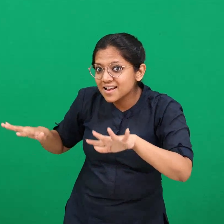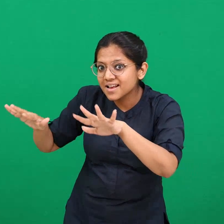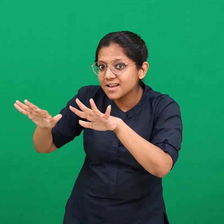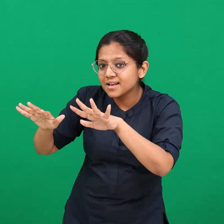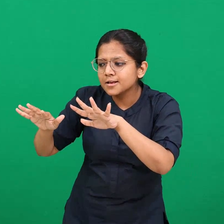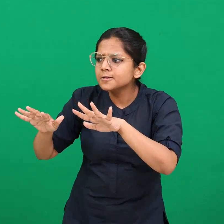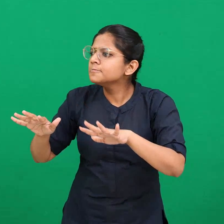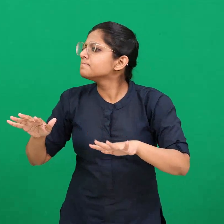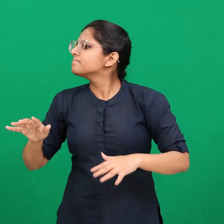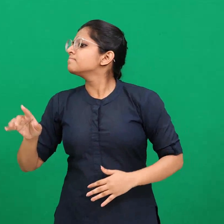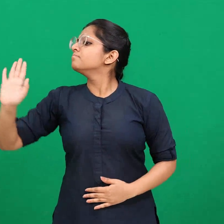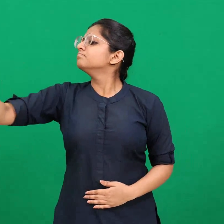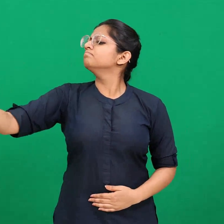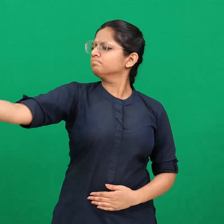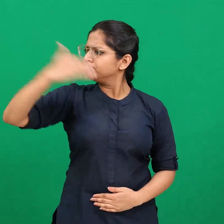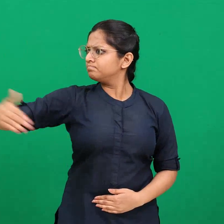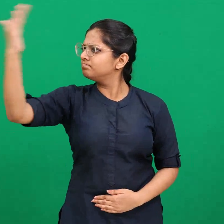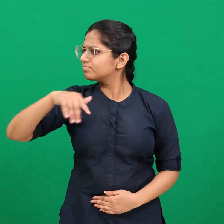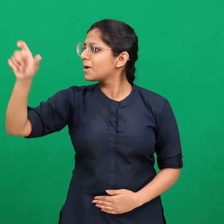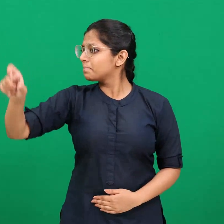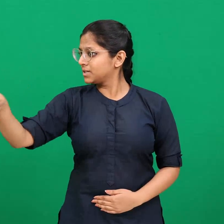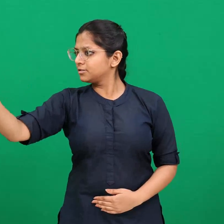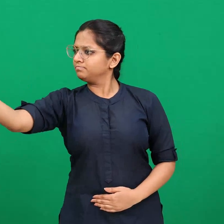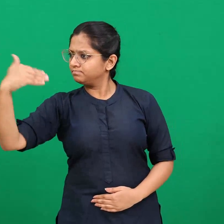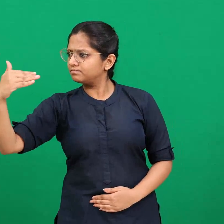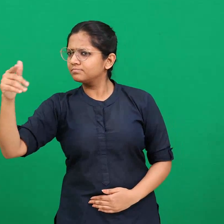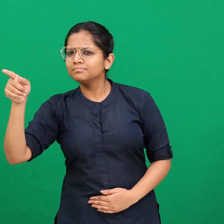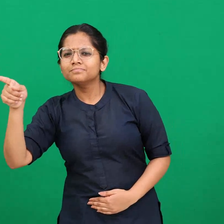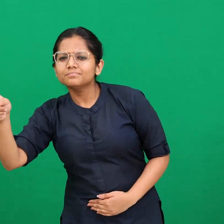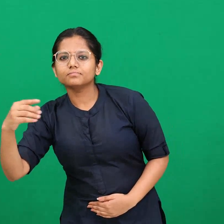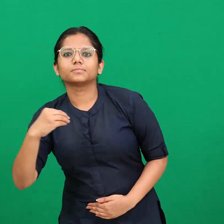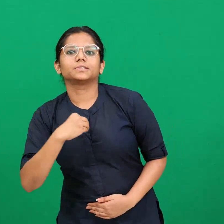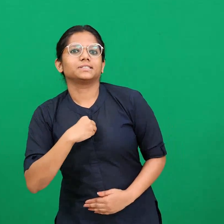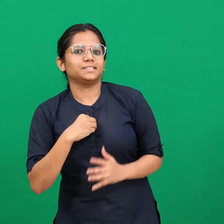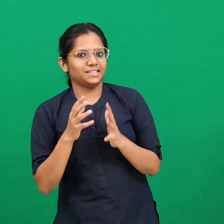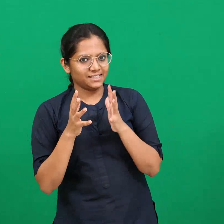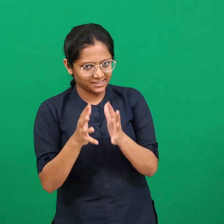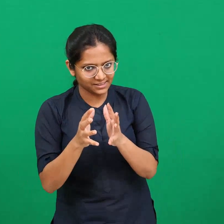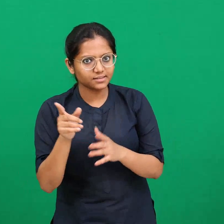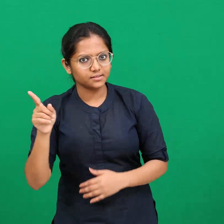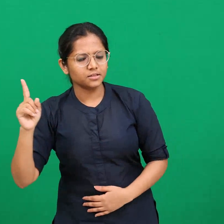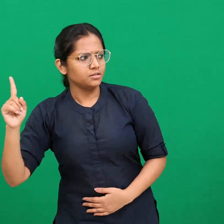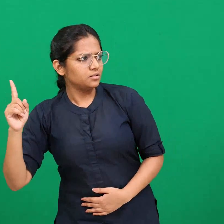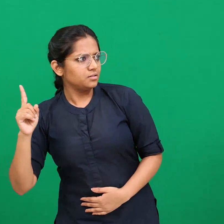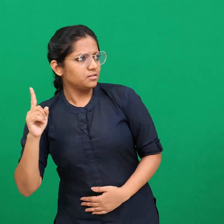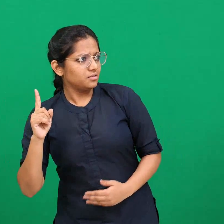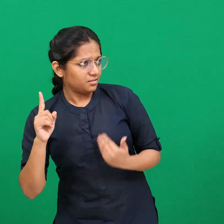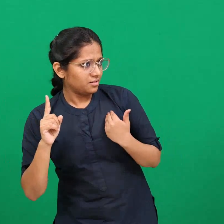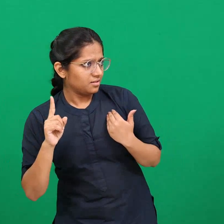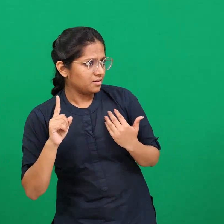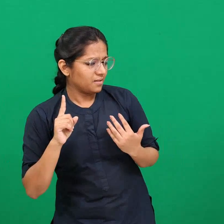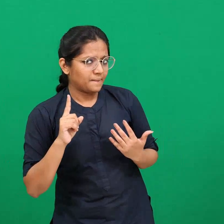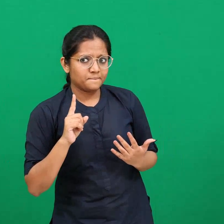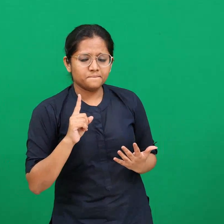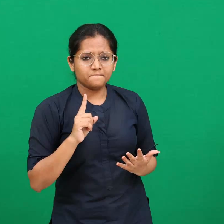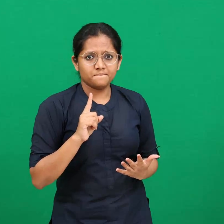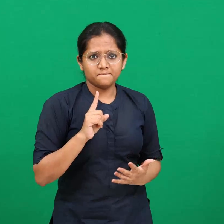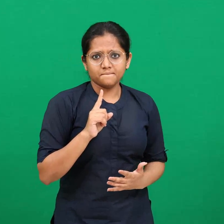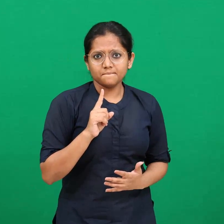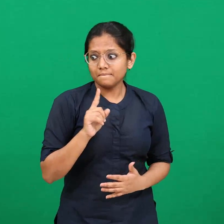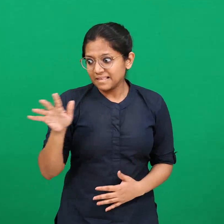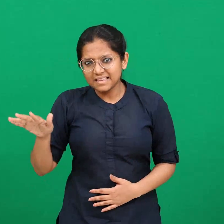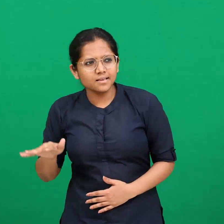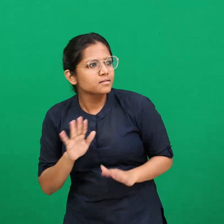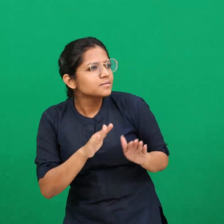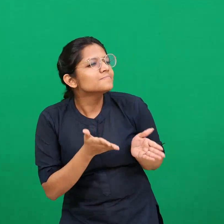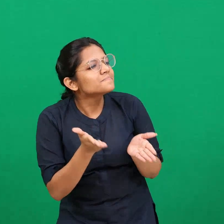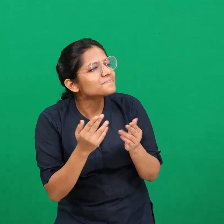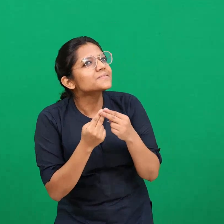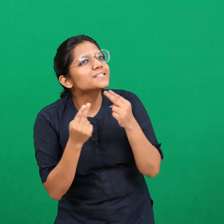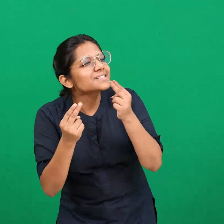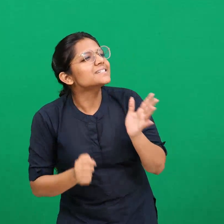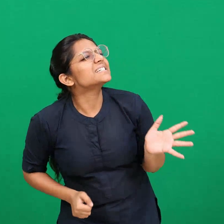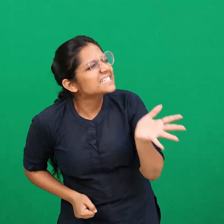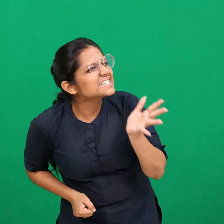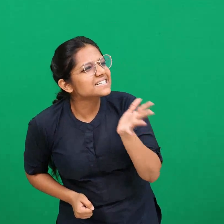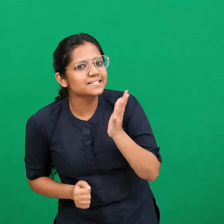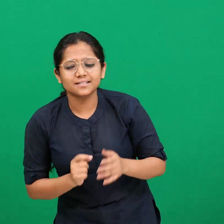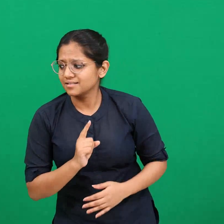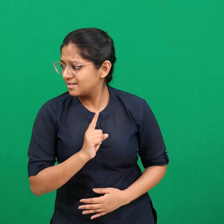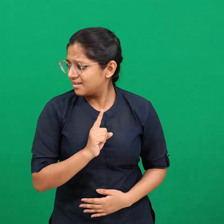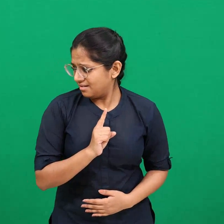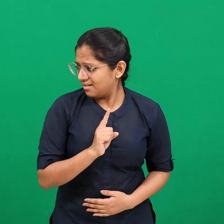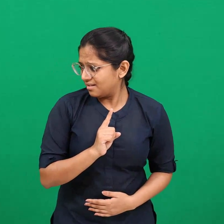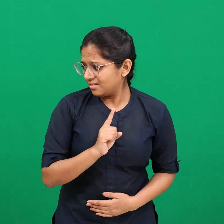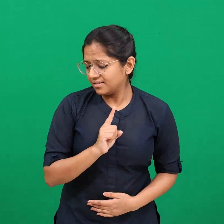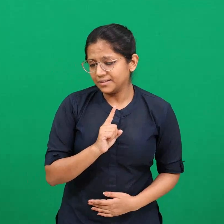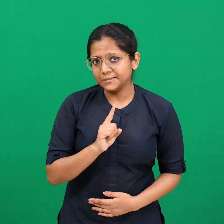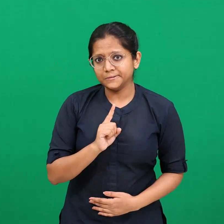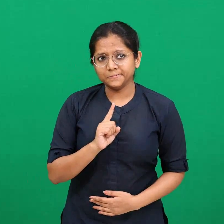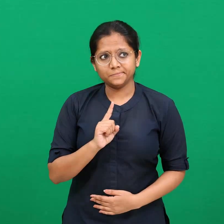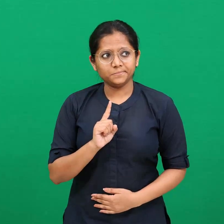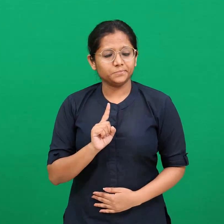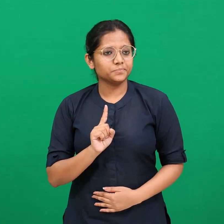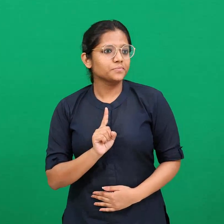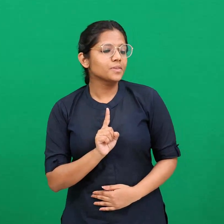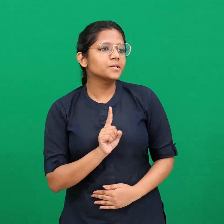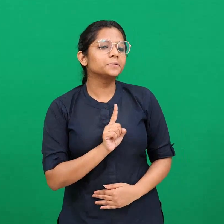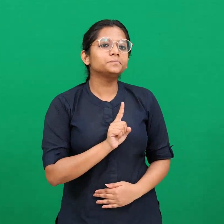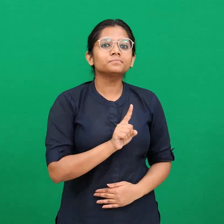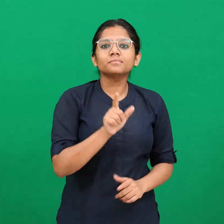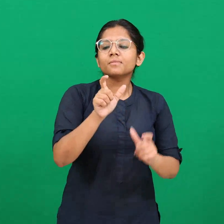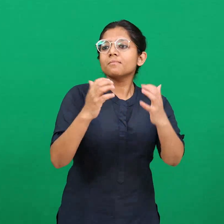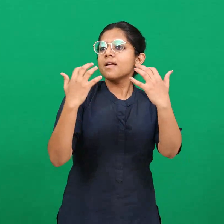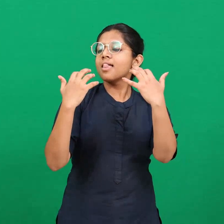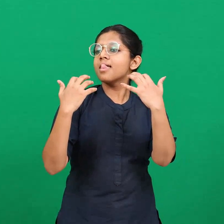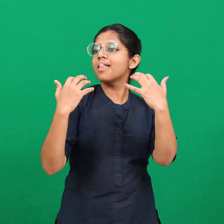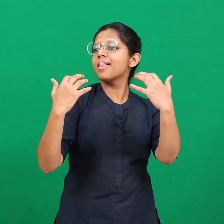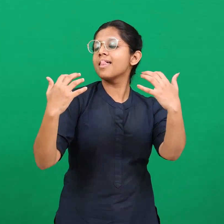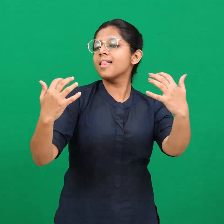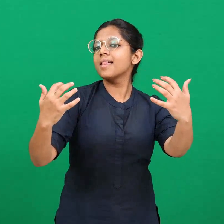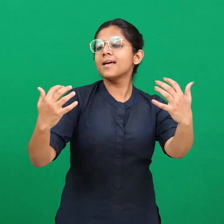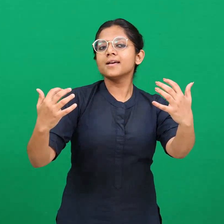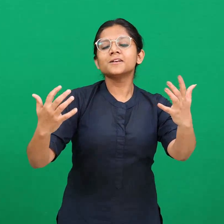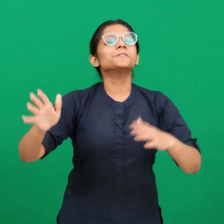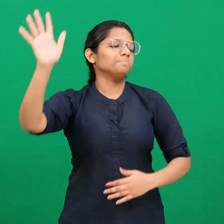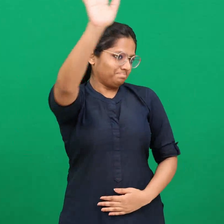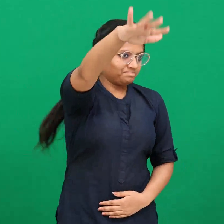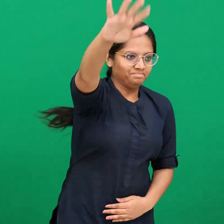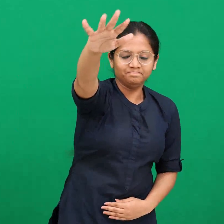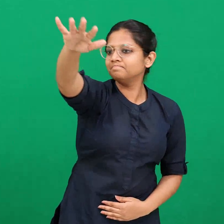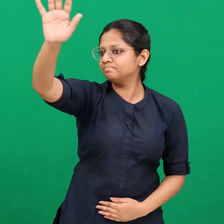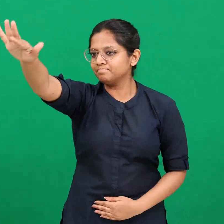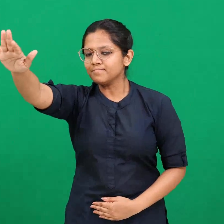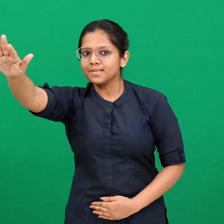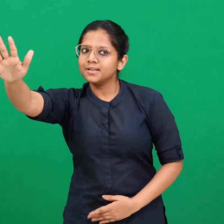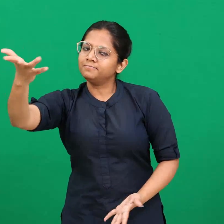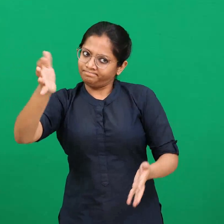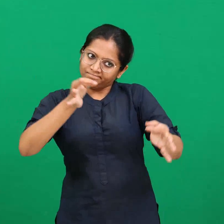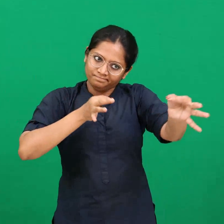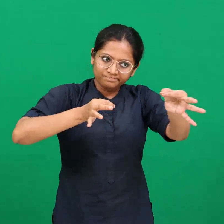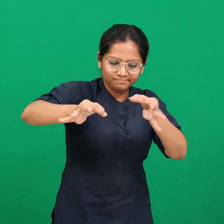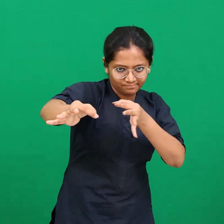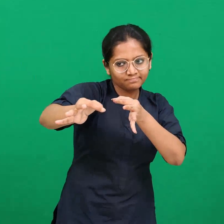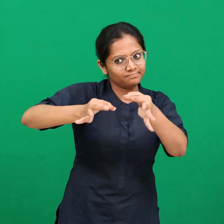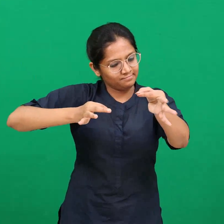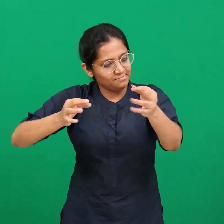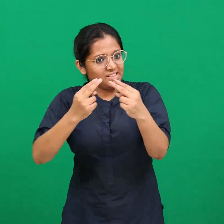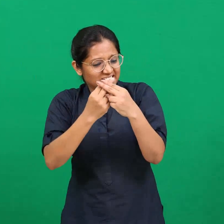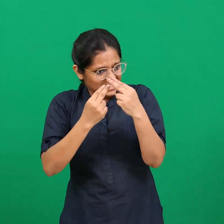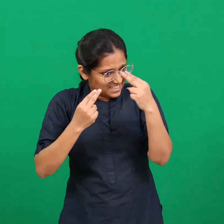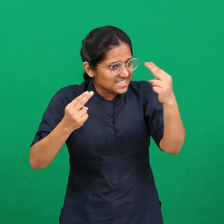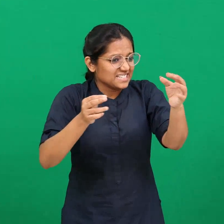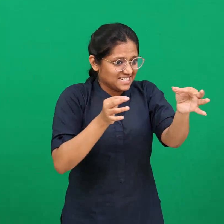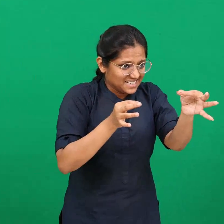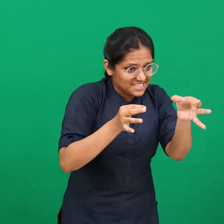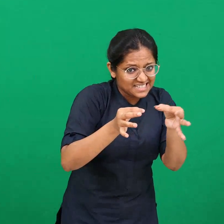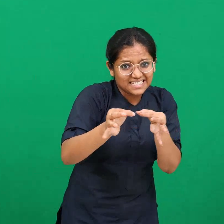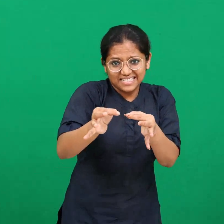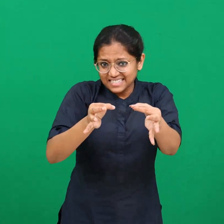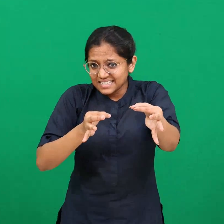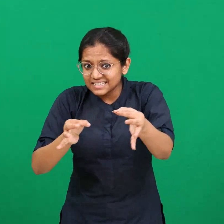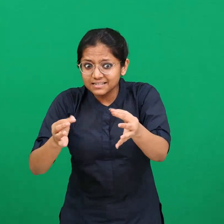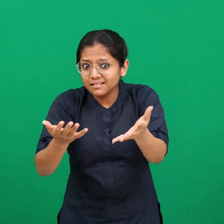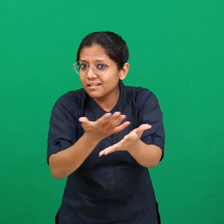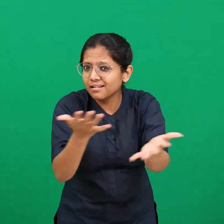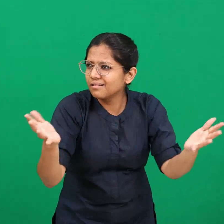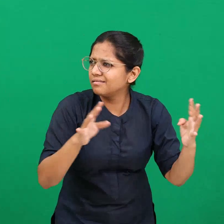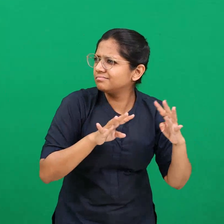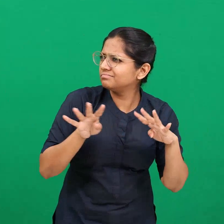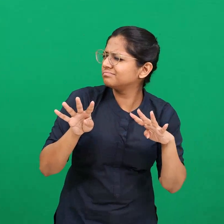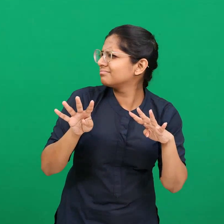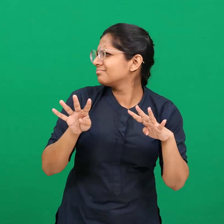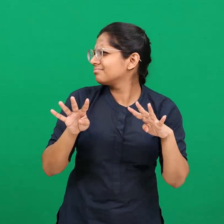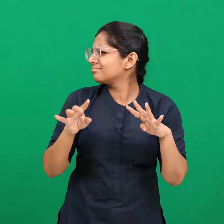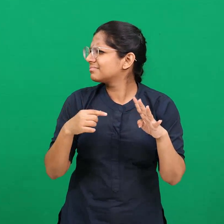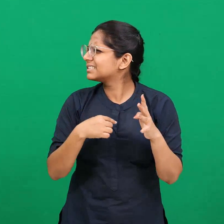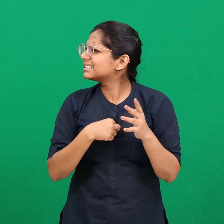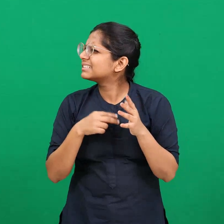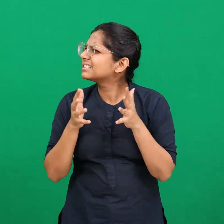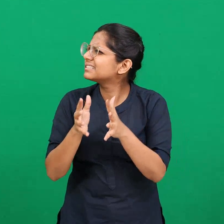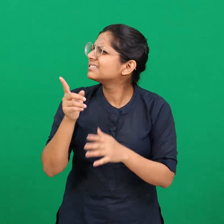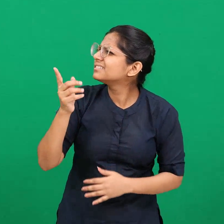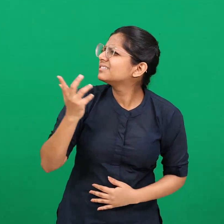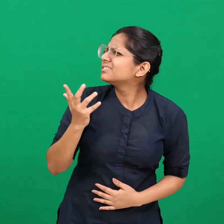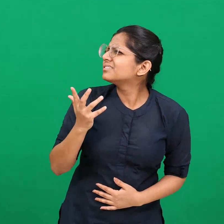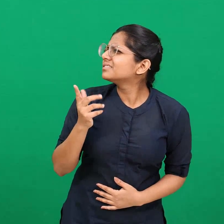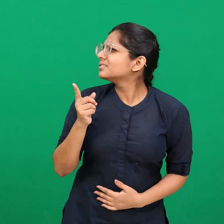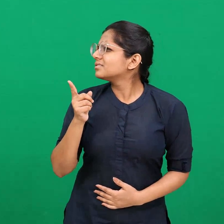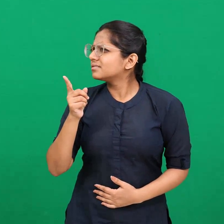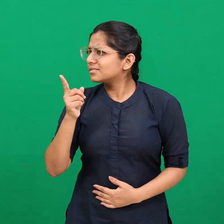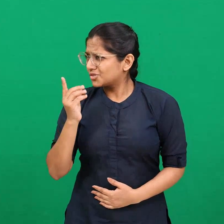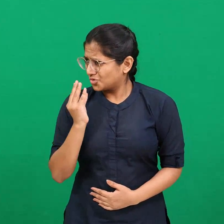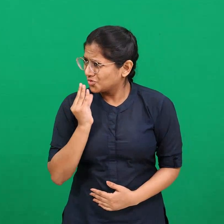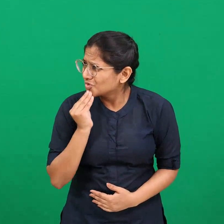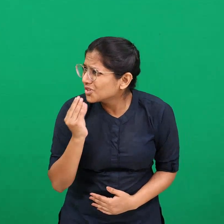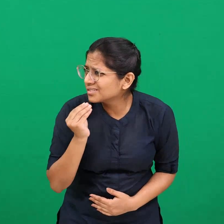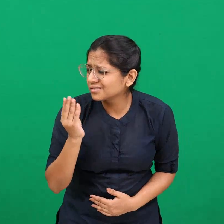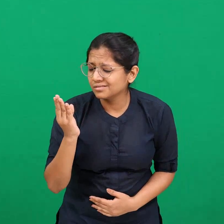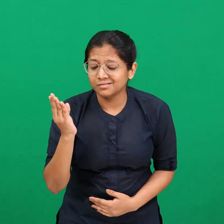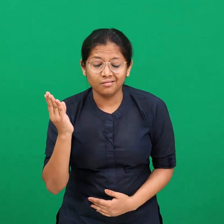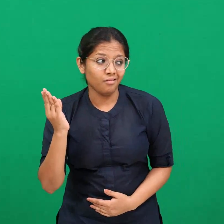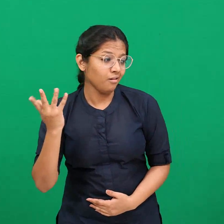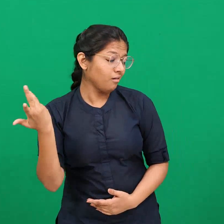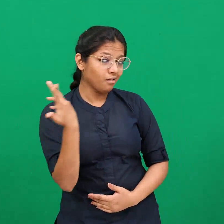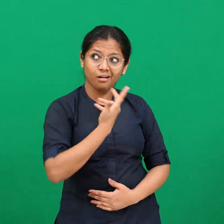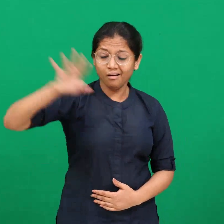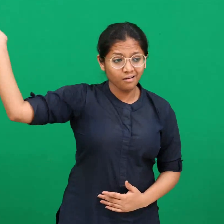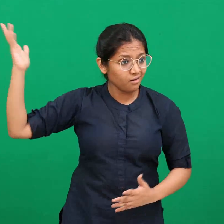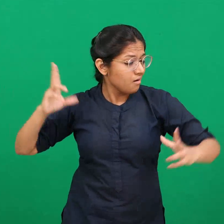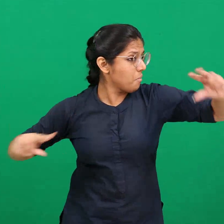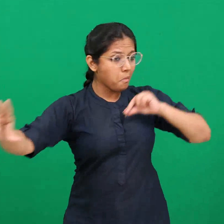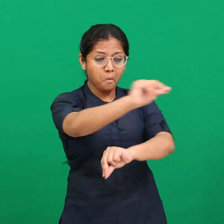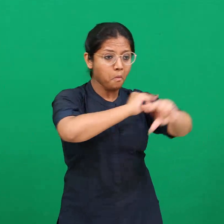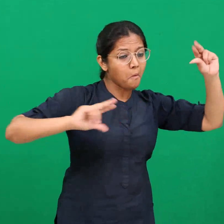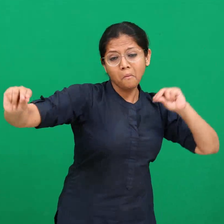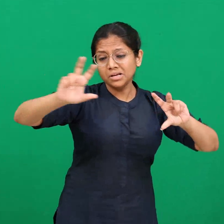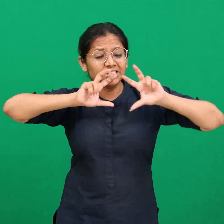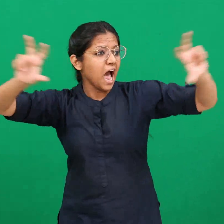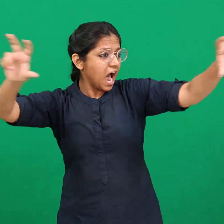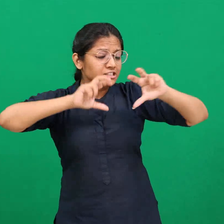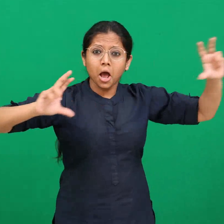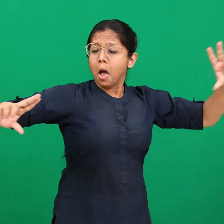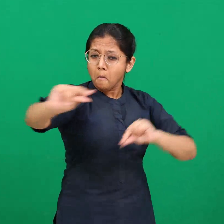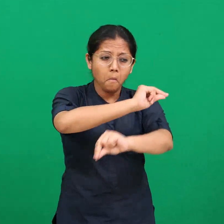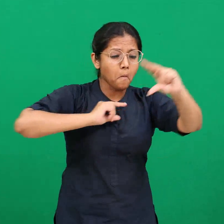The Jews in the crowd pushed Alexander forward to explain himself, and he motioned for silence so he could make his defense to the people.